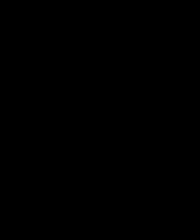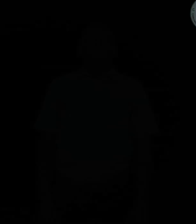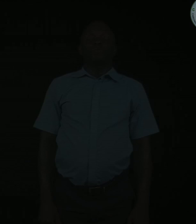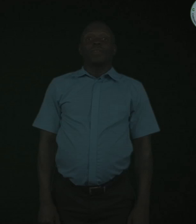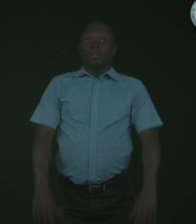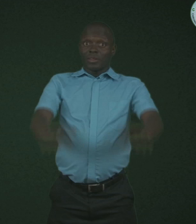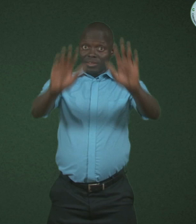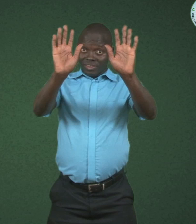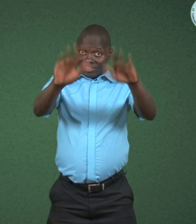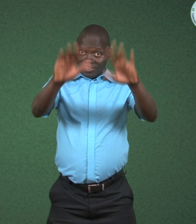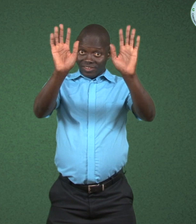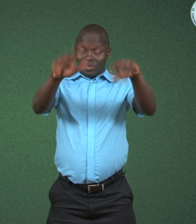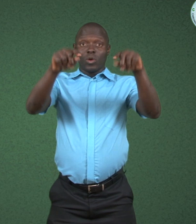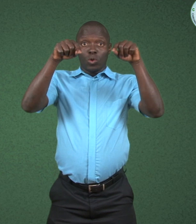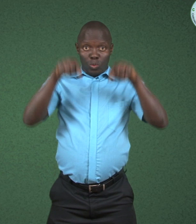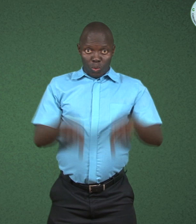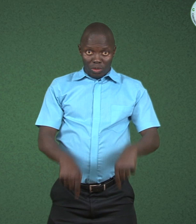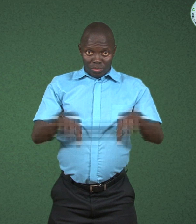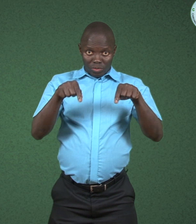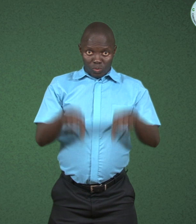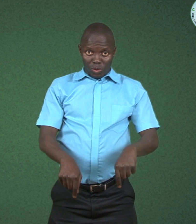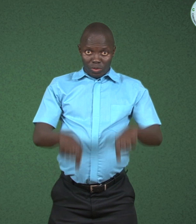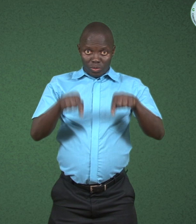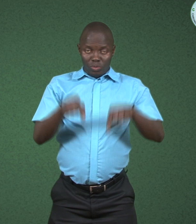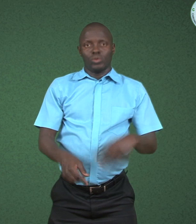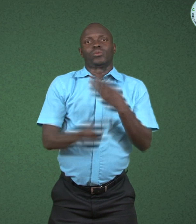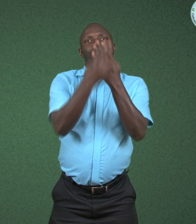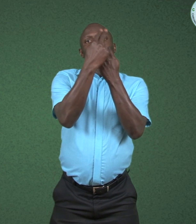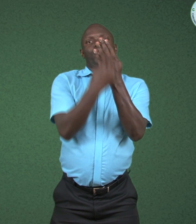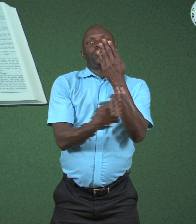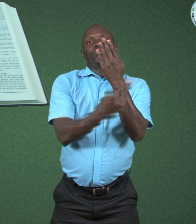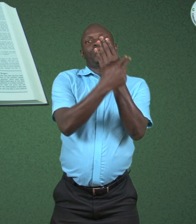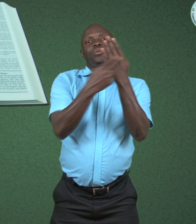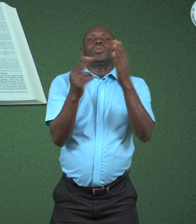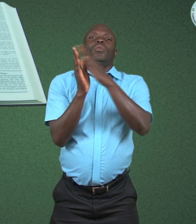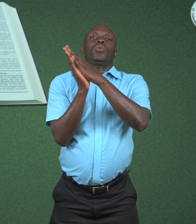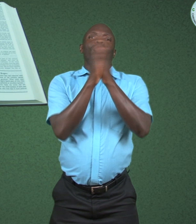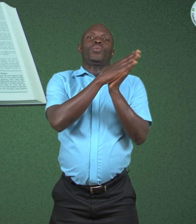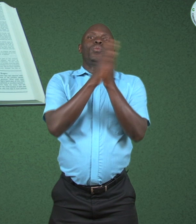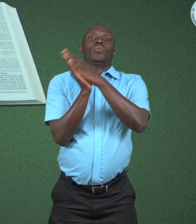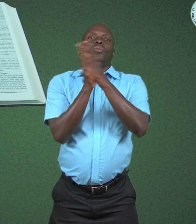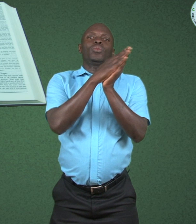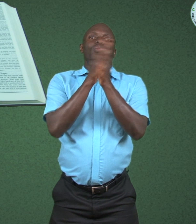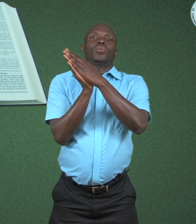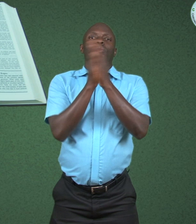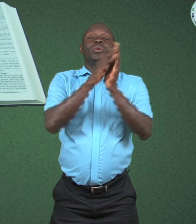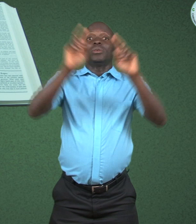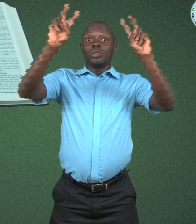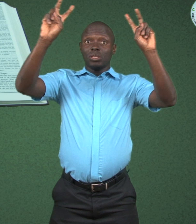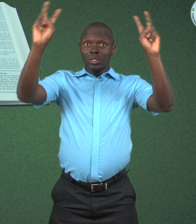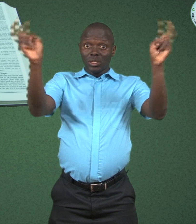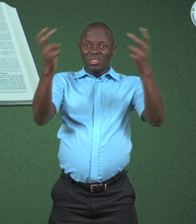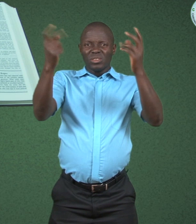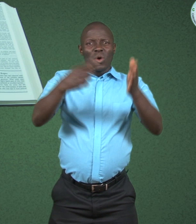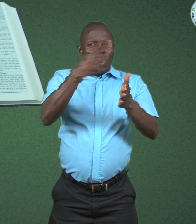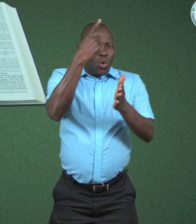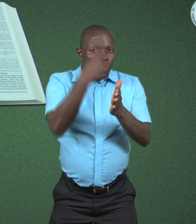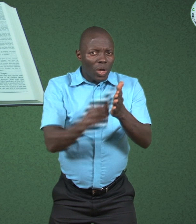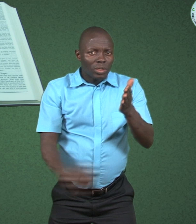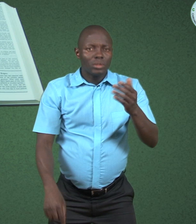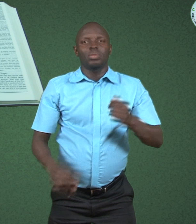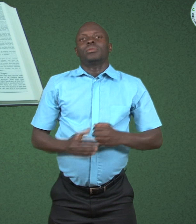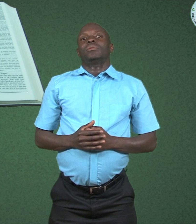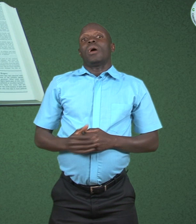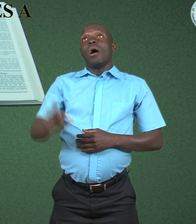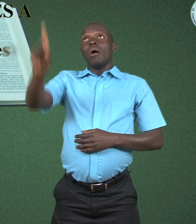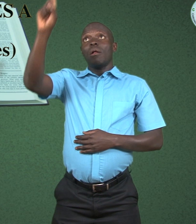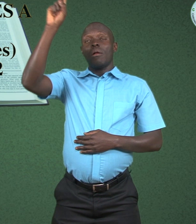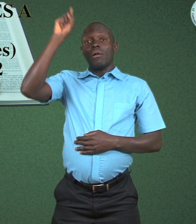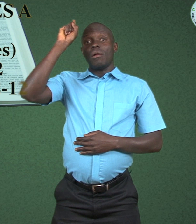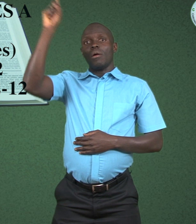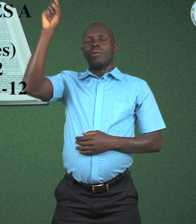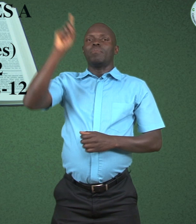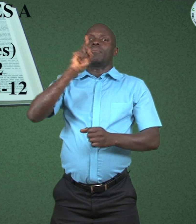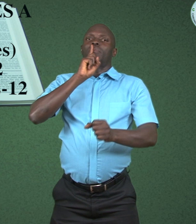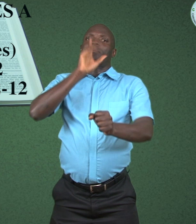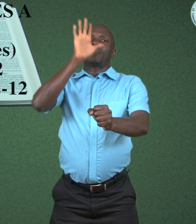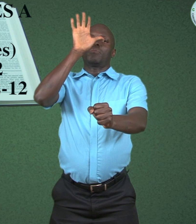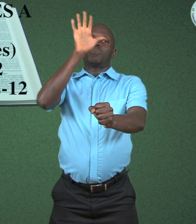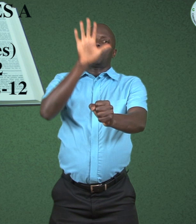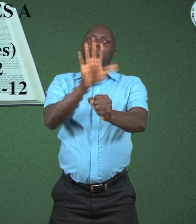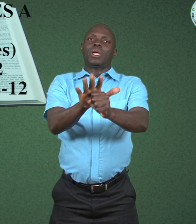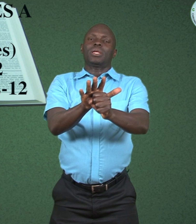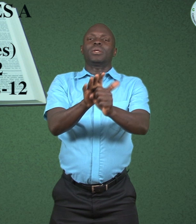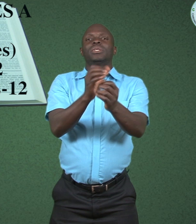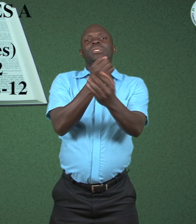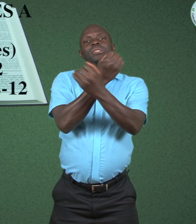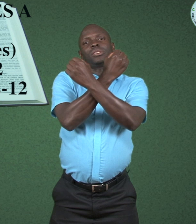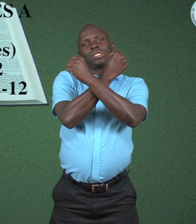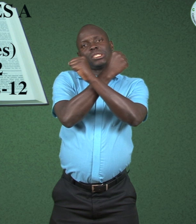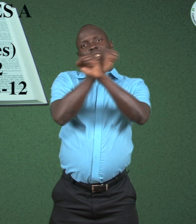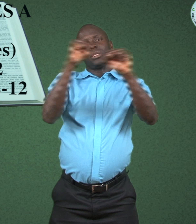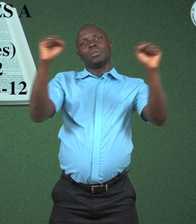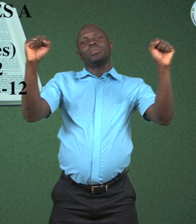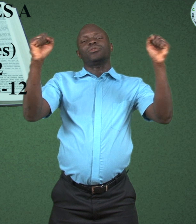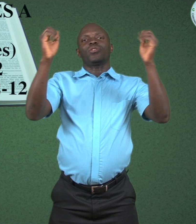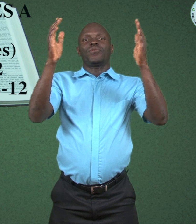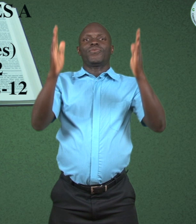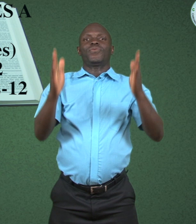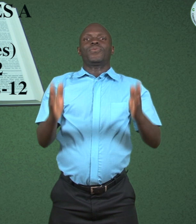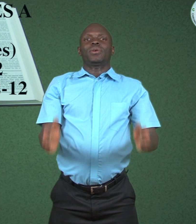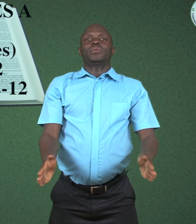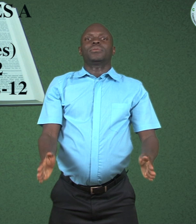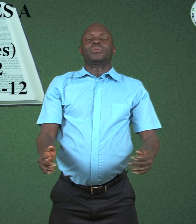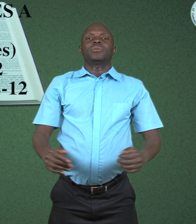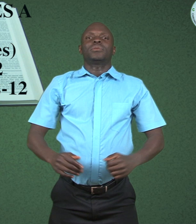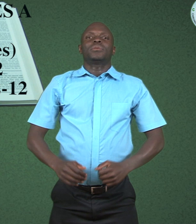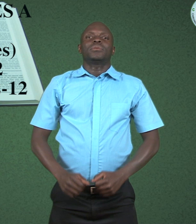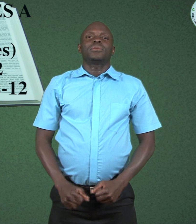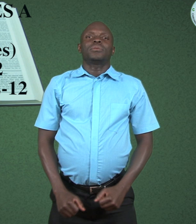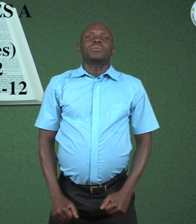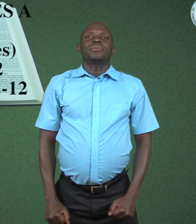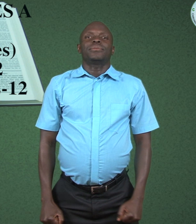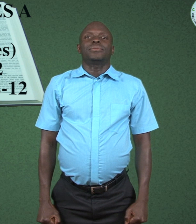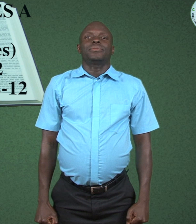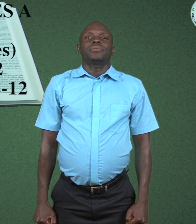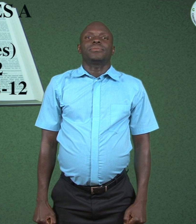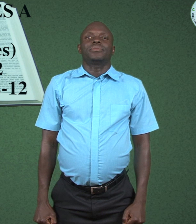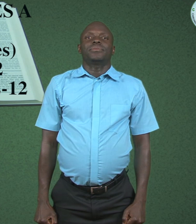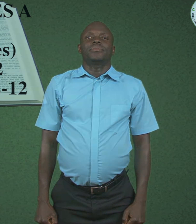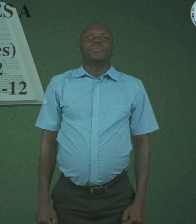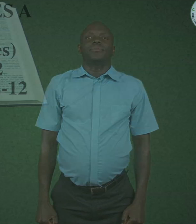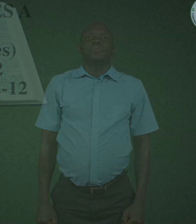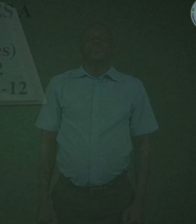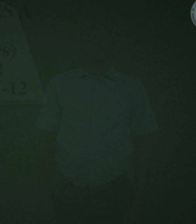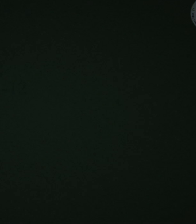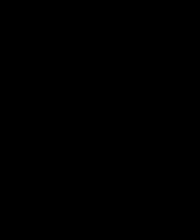God promise a saviour